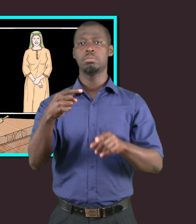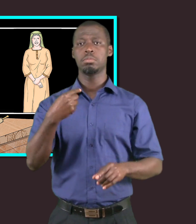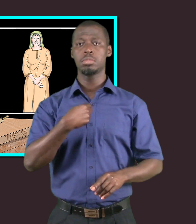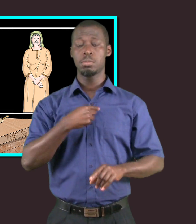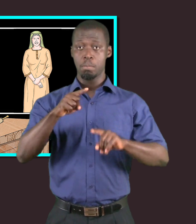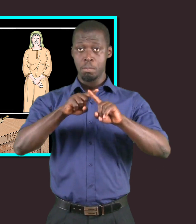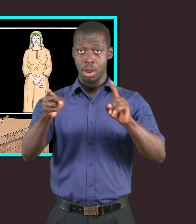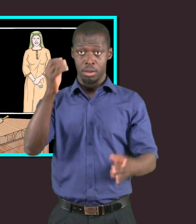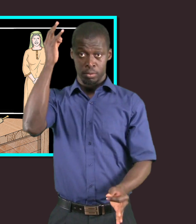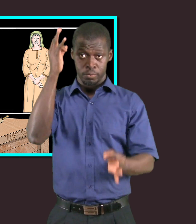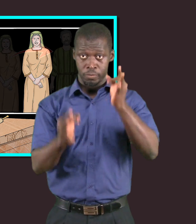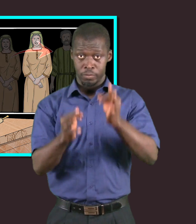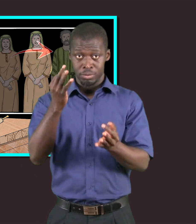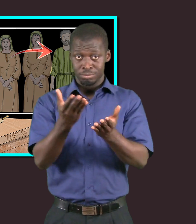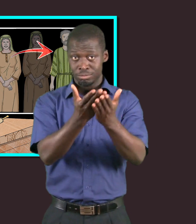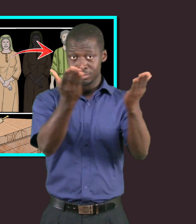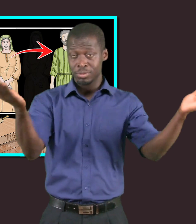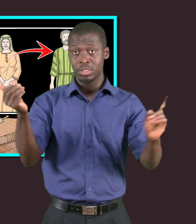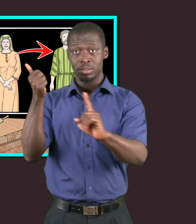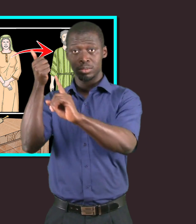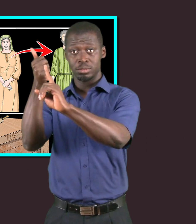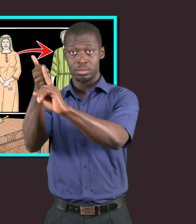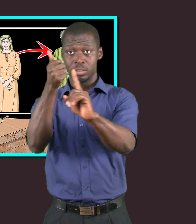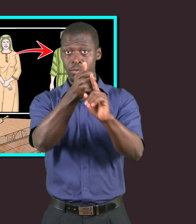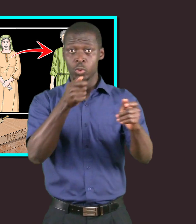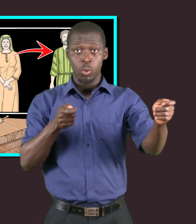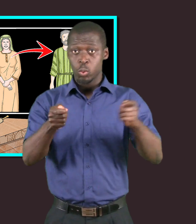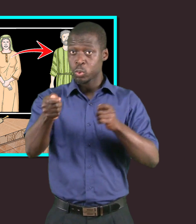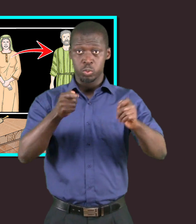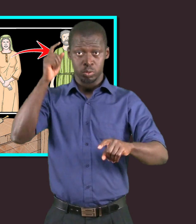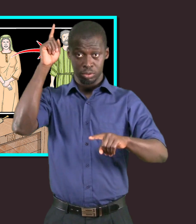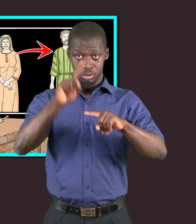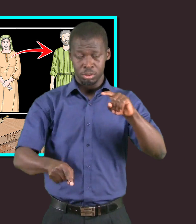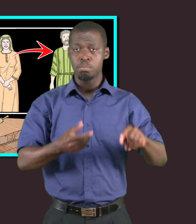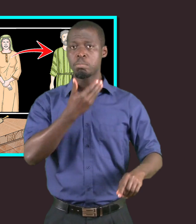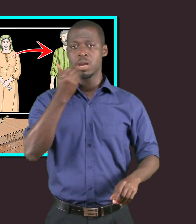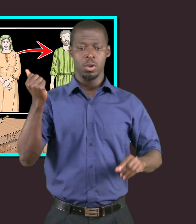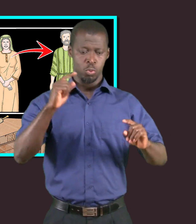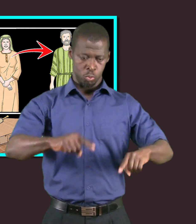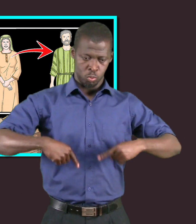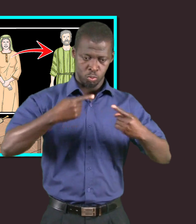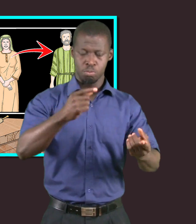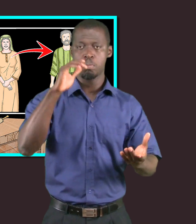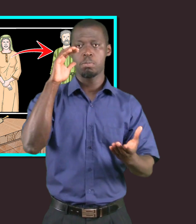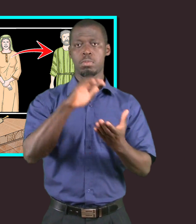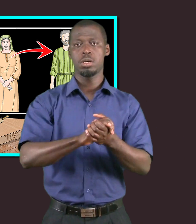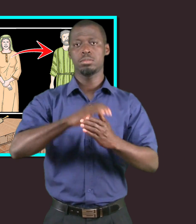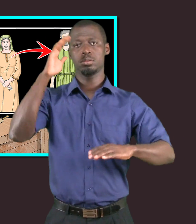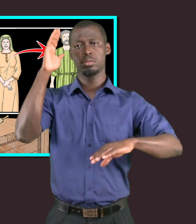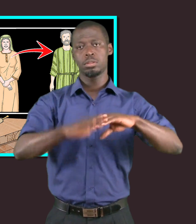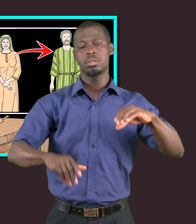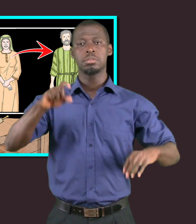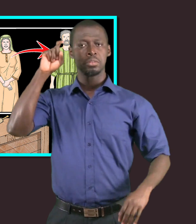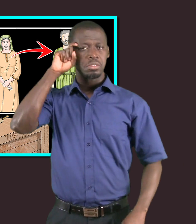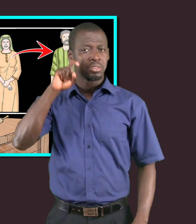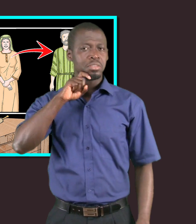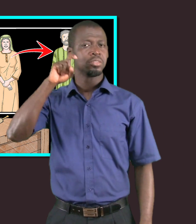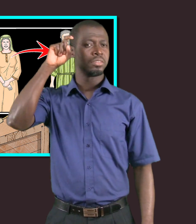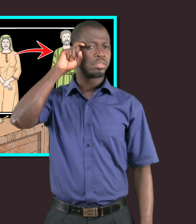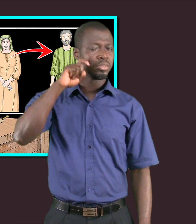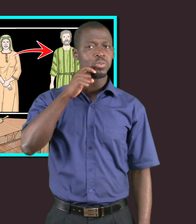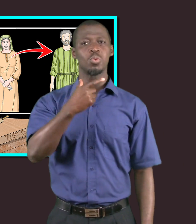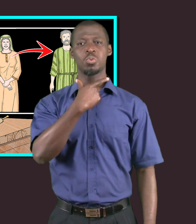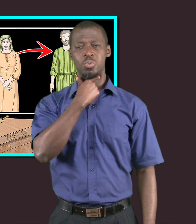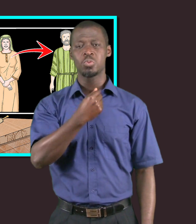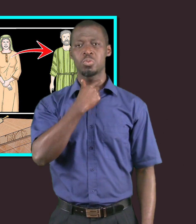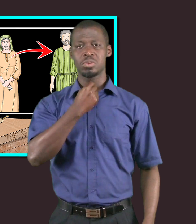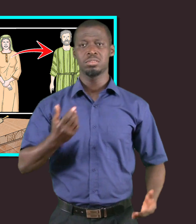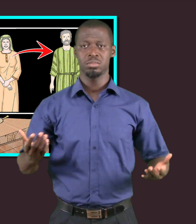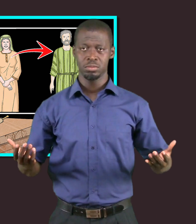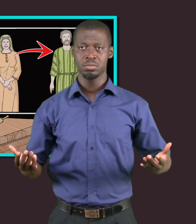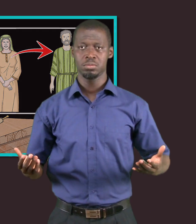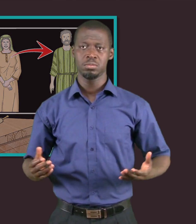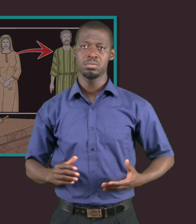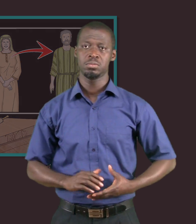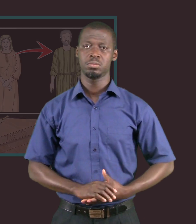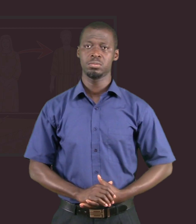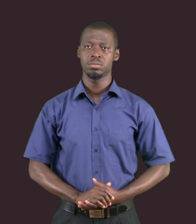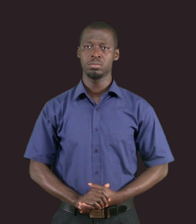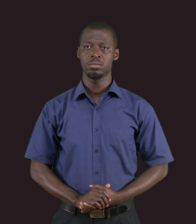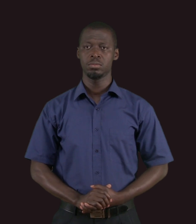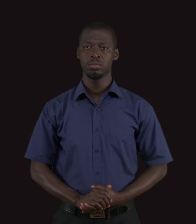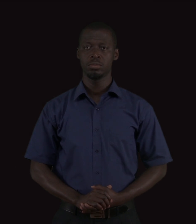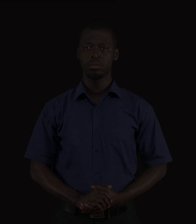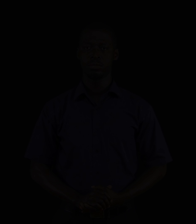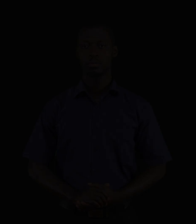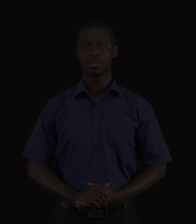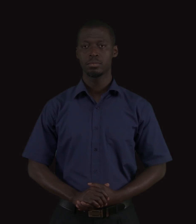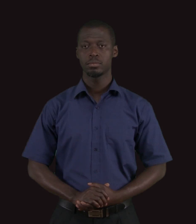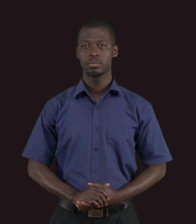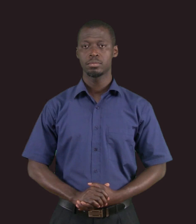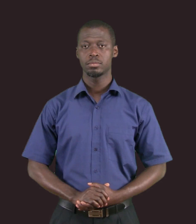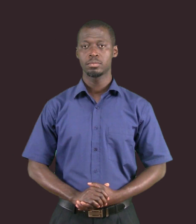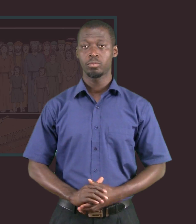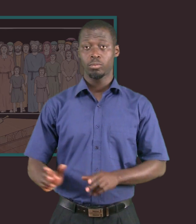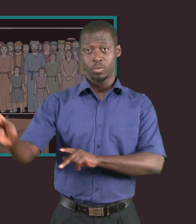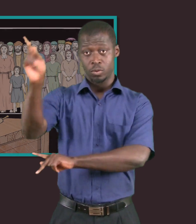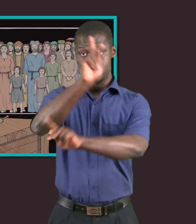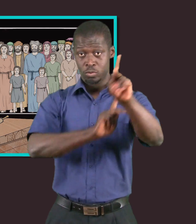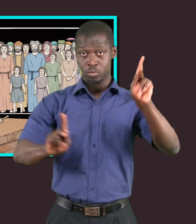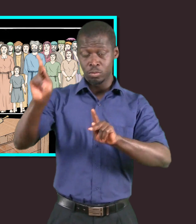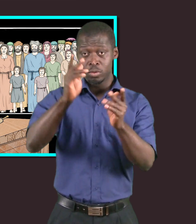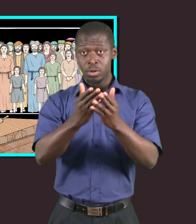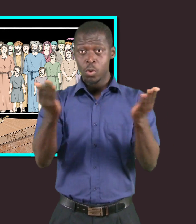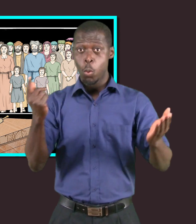But if they cannot control themselves, let them marry. For it is better to marry than to burn with passion.